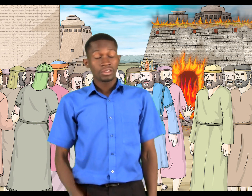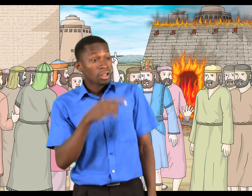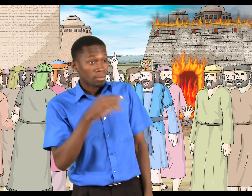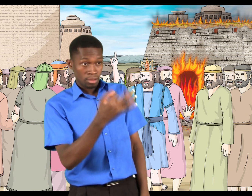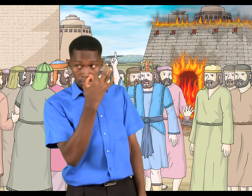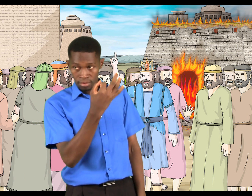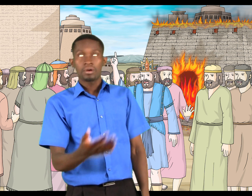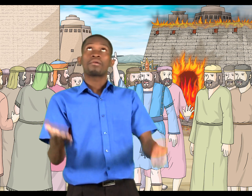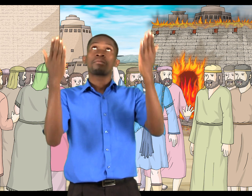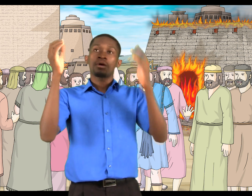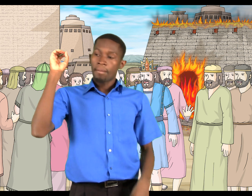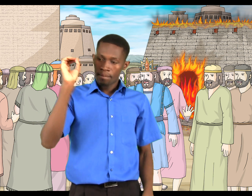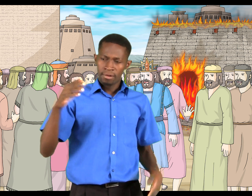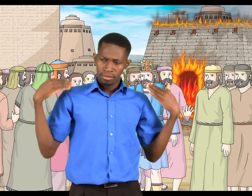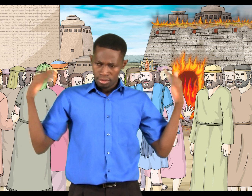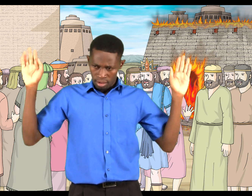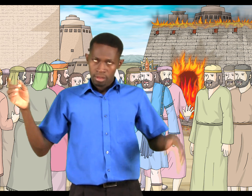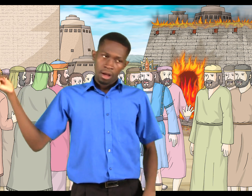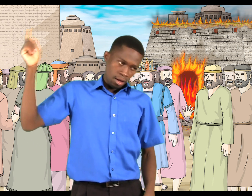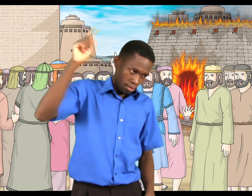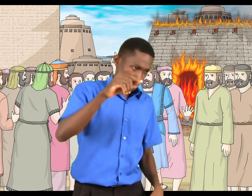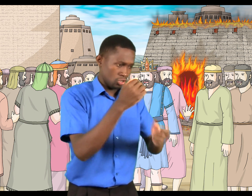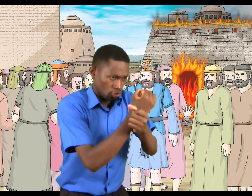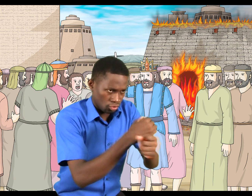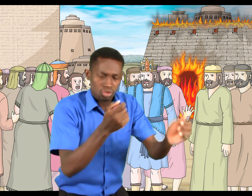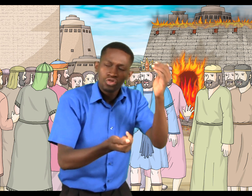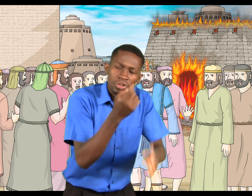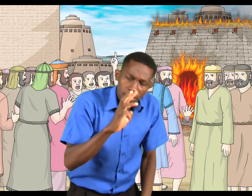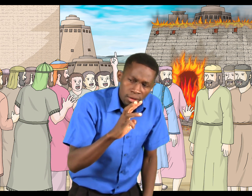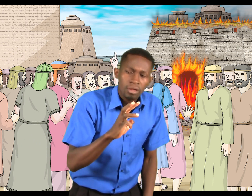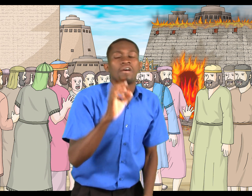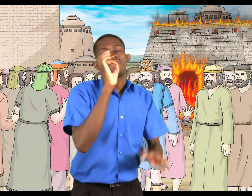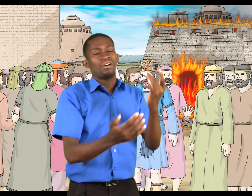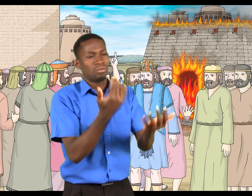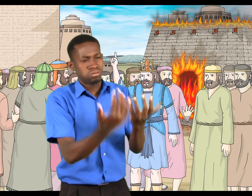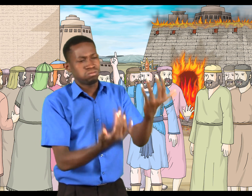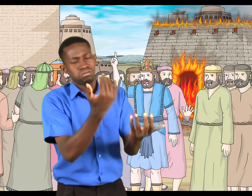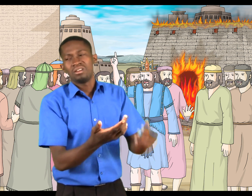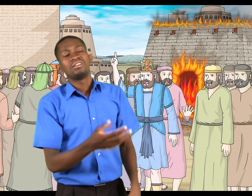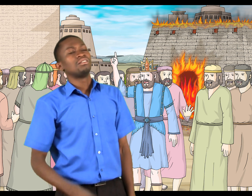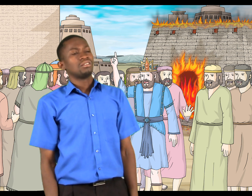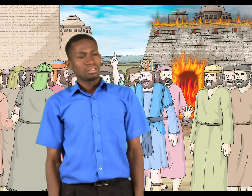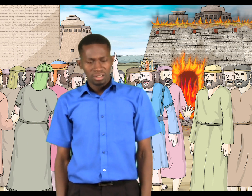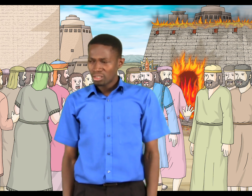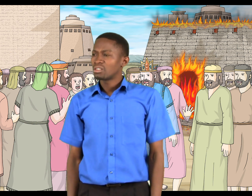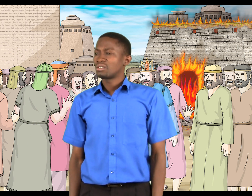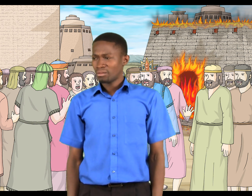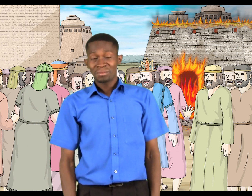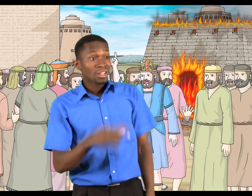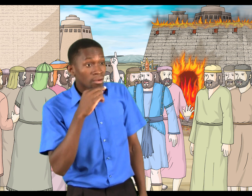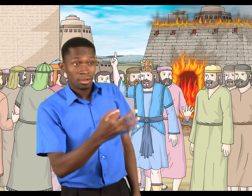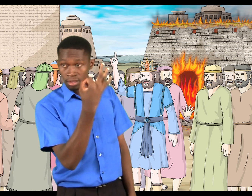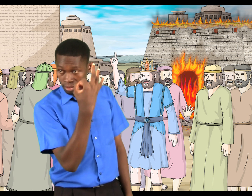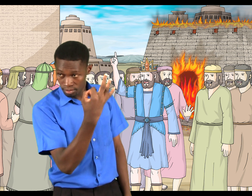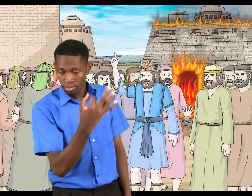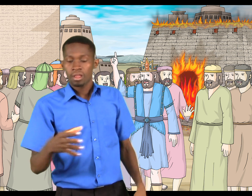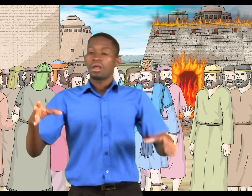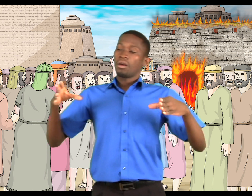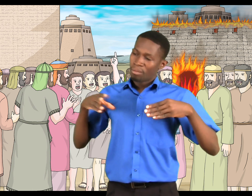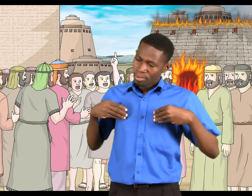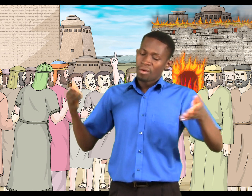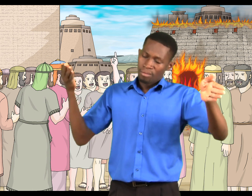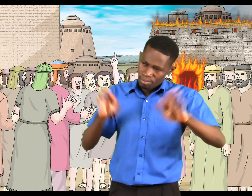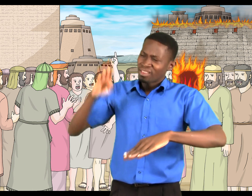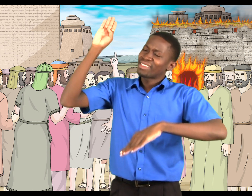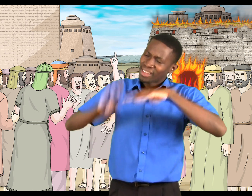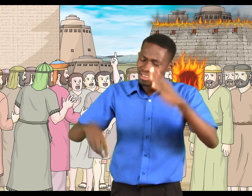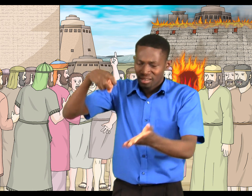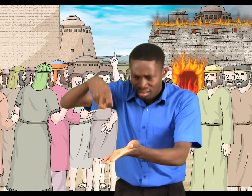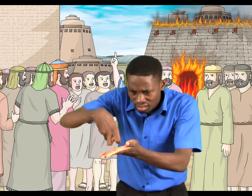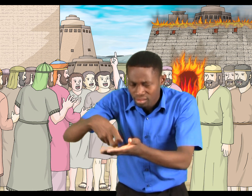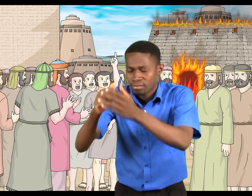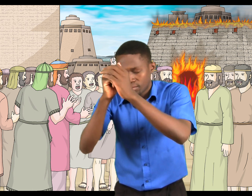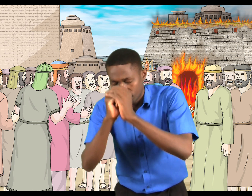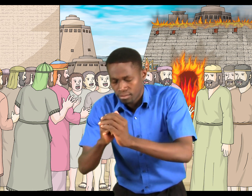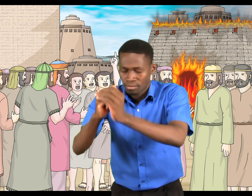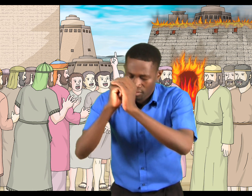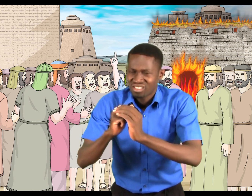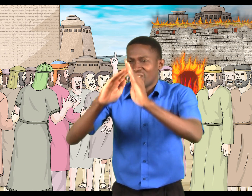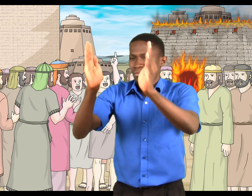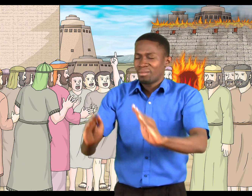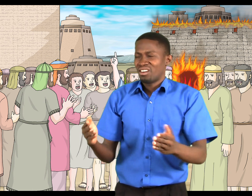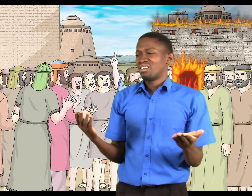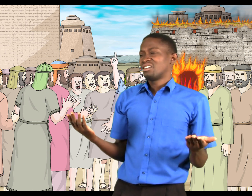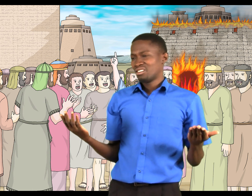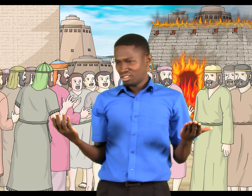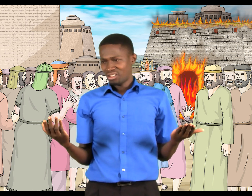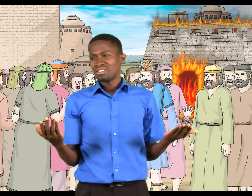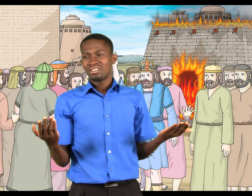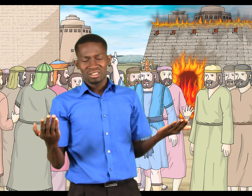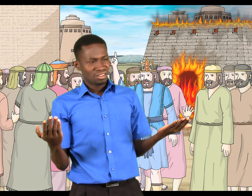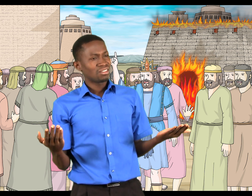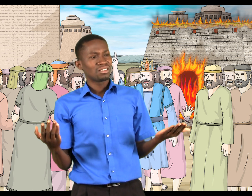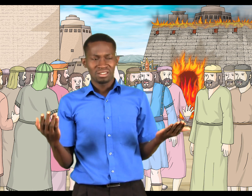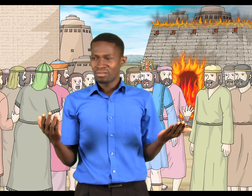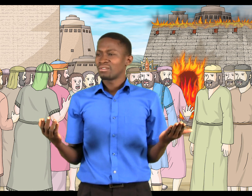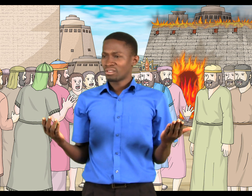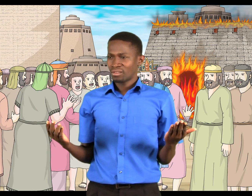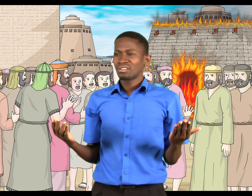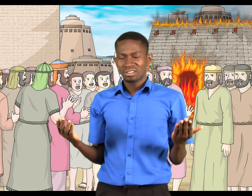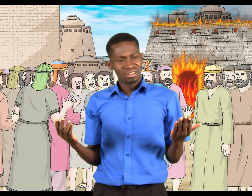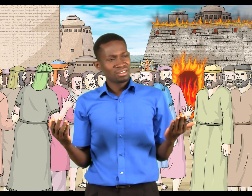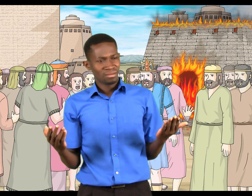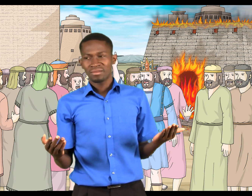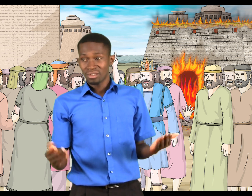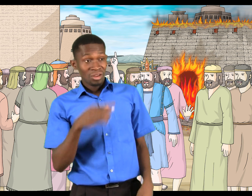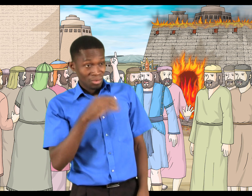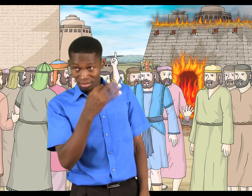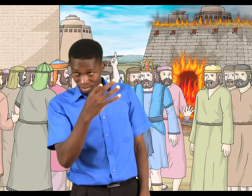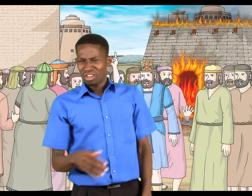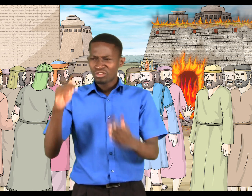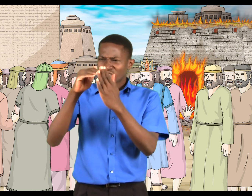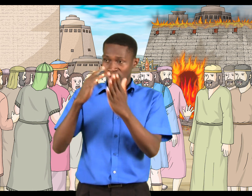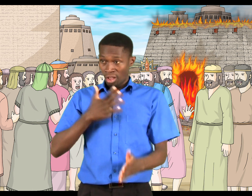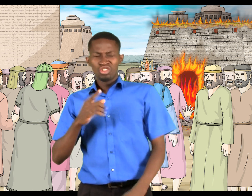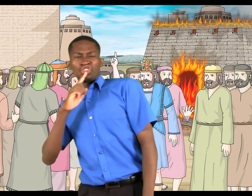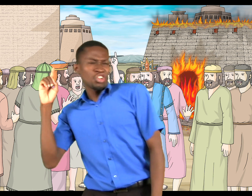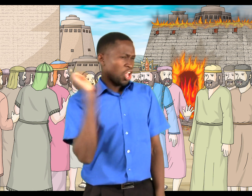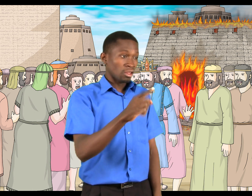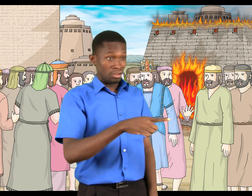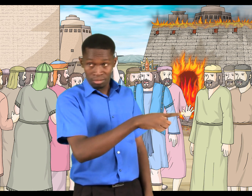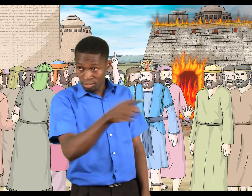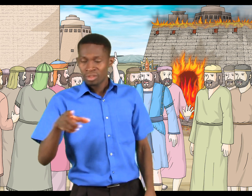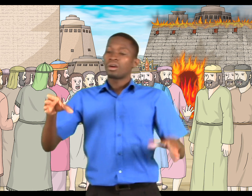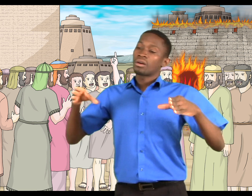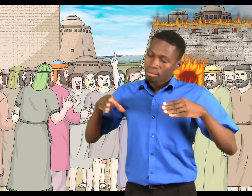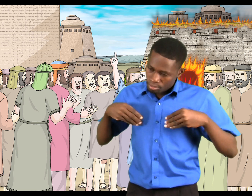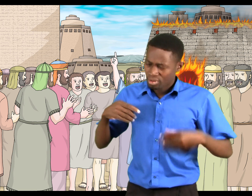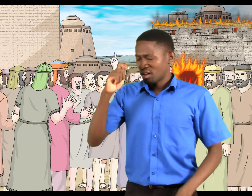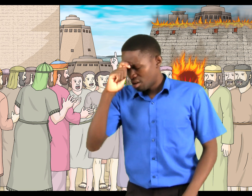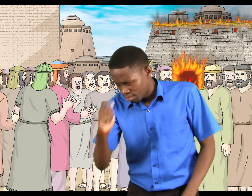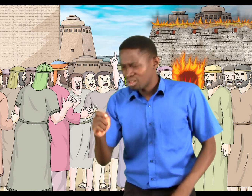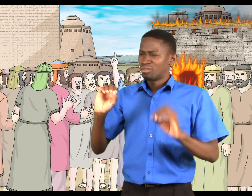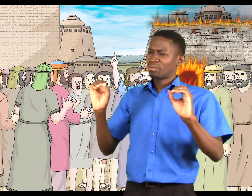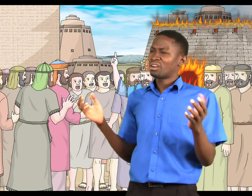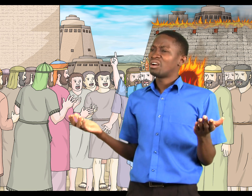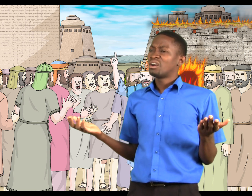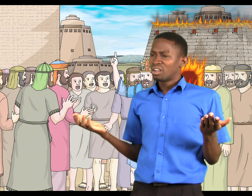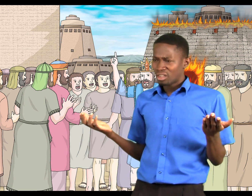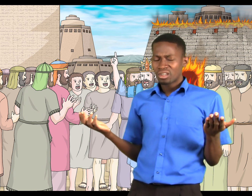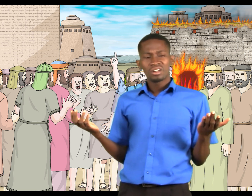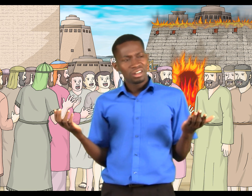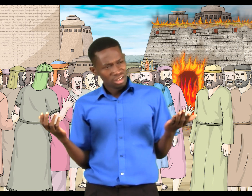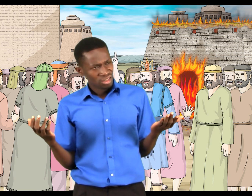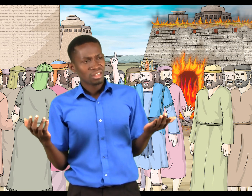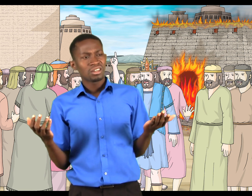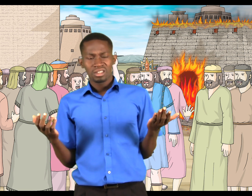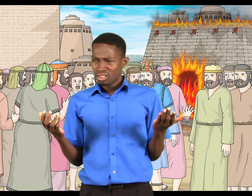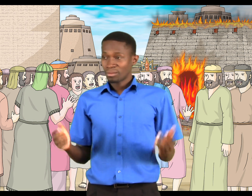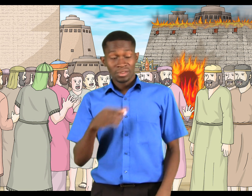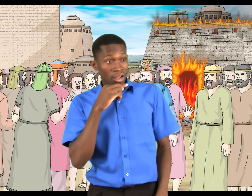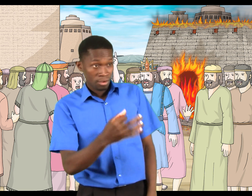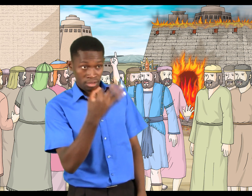Nebuchadnezzar declared, “Blessed be the God of Shadrach, Meshach, and Abednego, who has sent His angel and delivered His servants who trusted in Him.